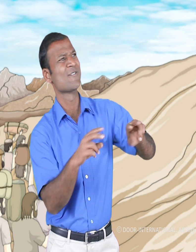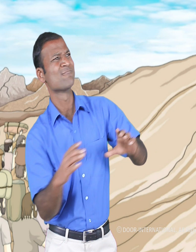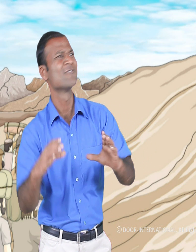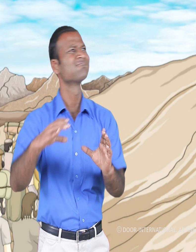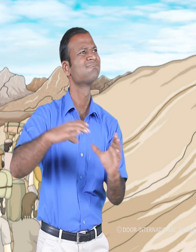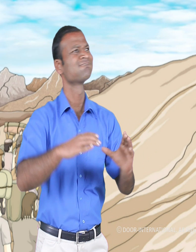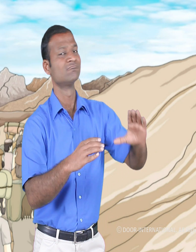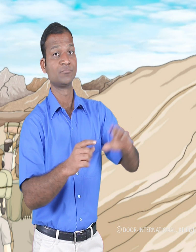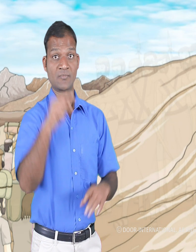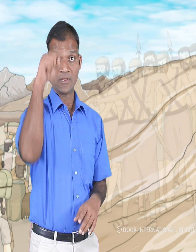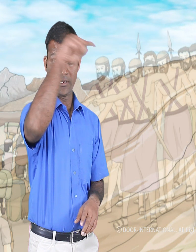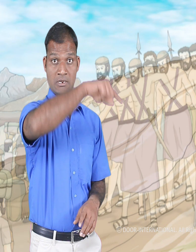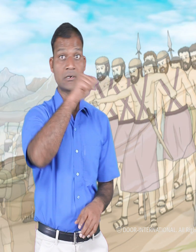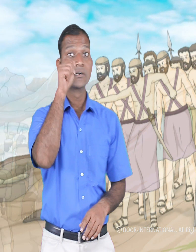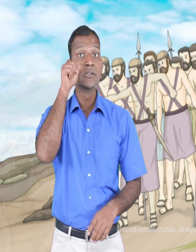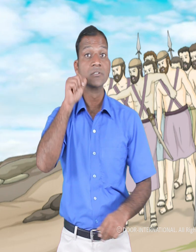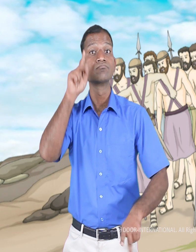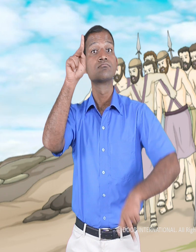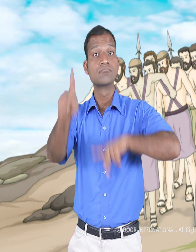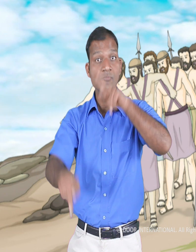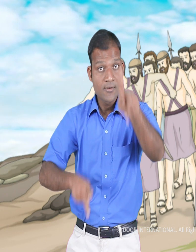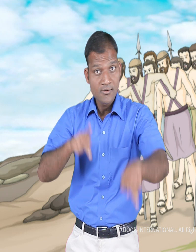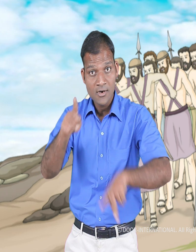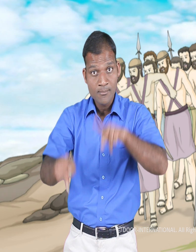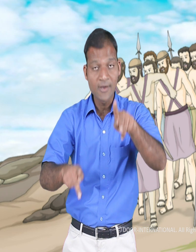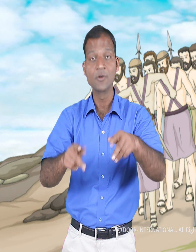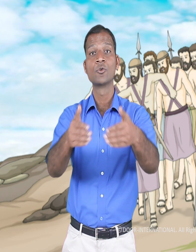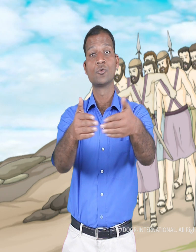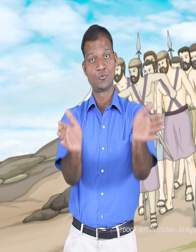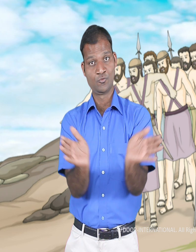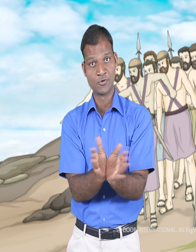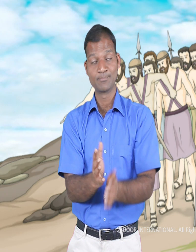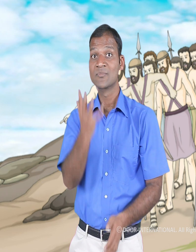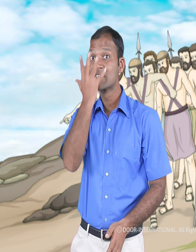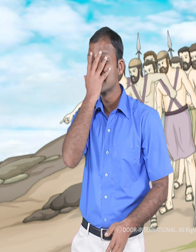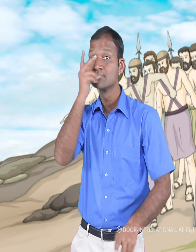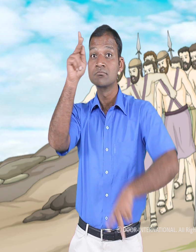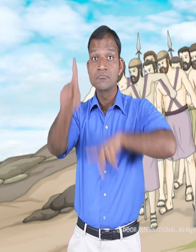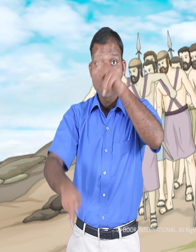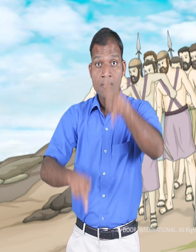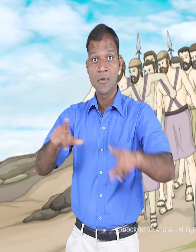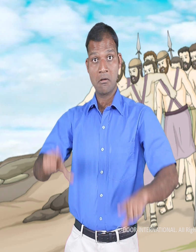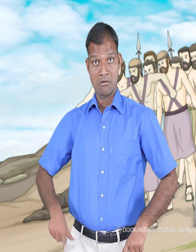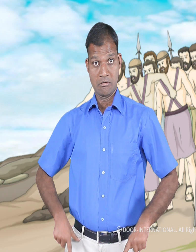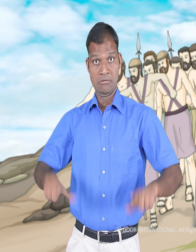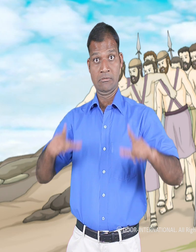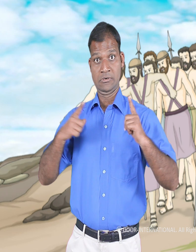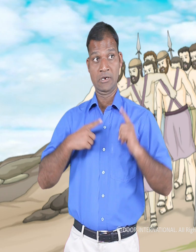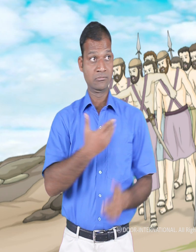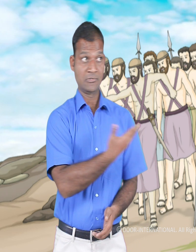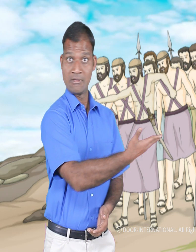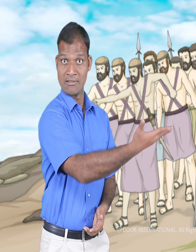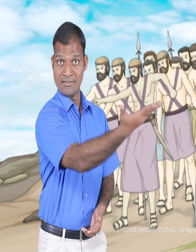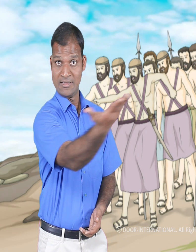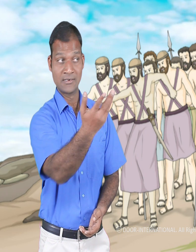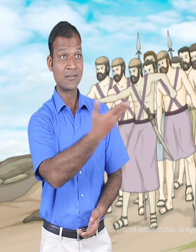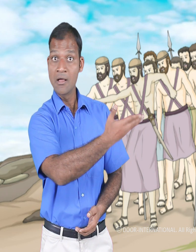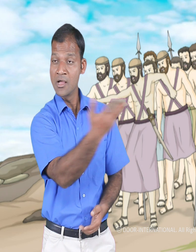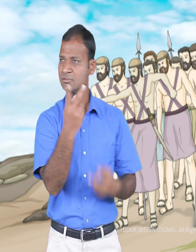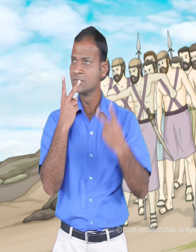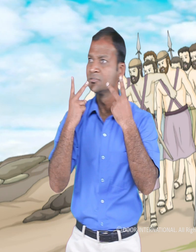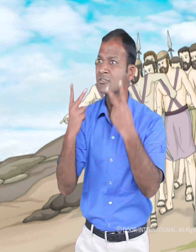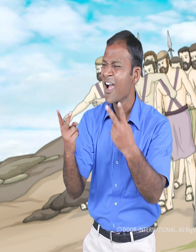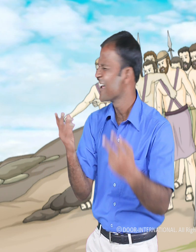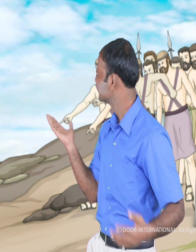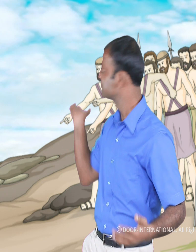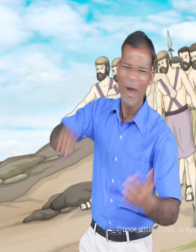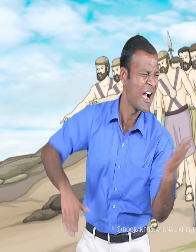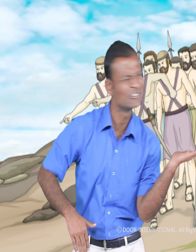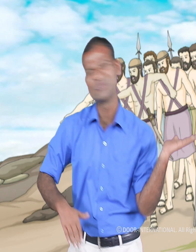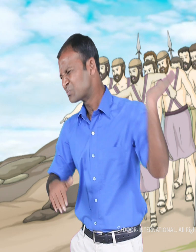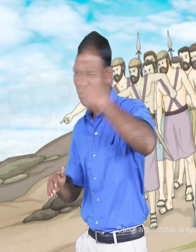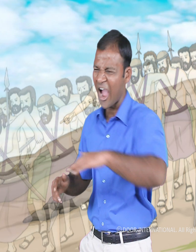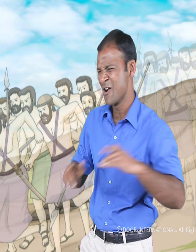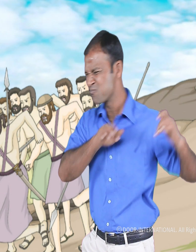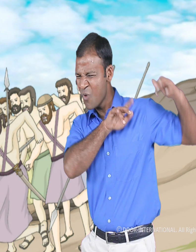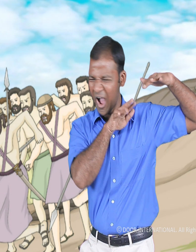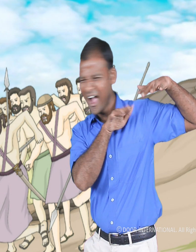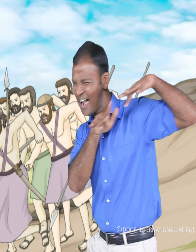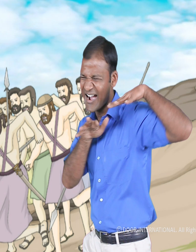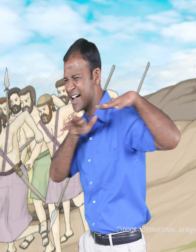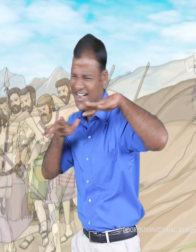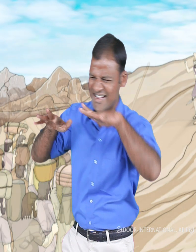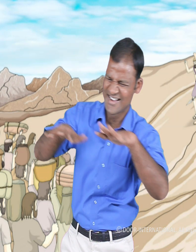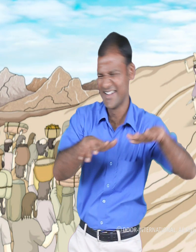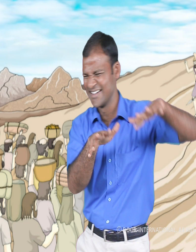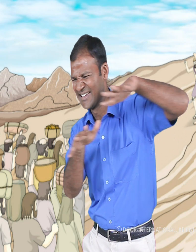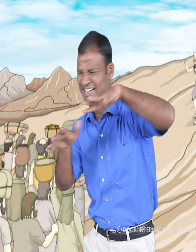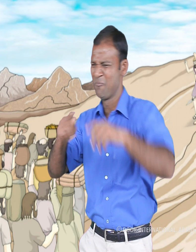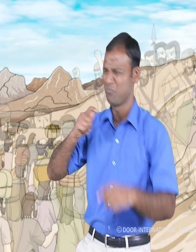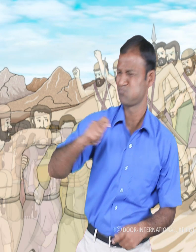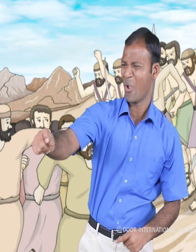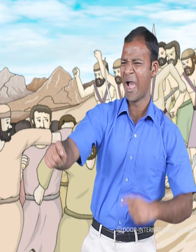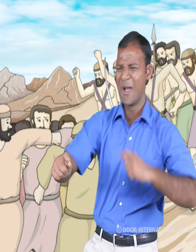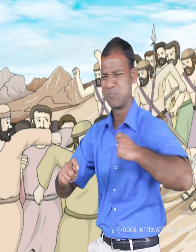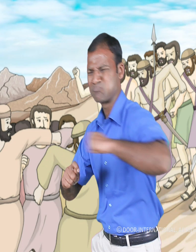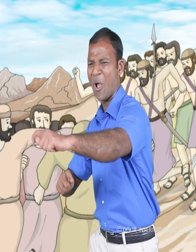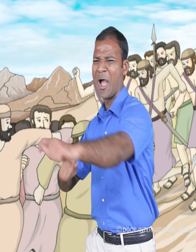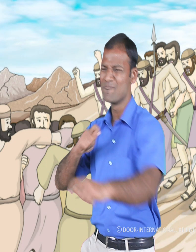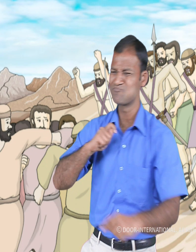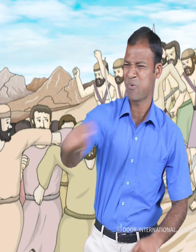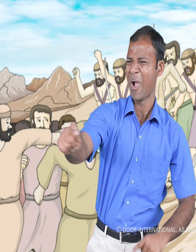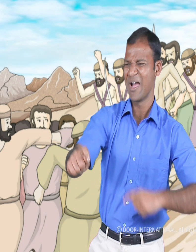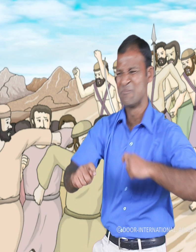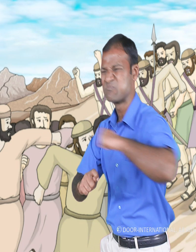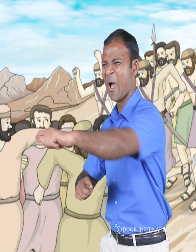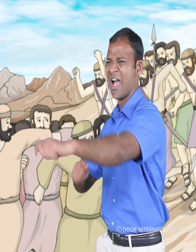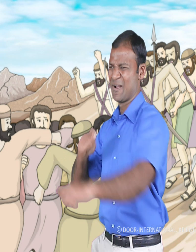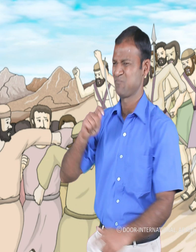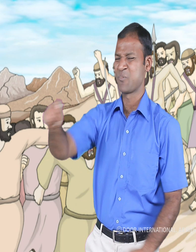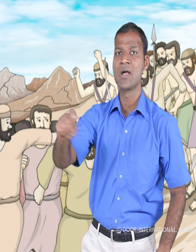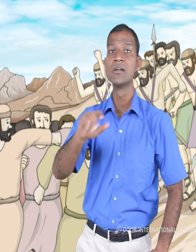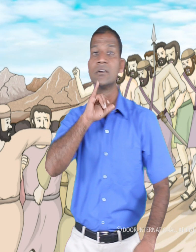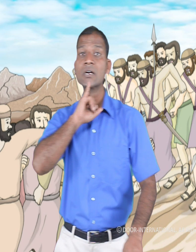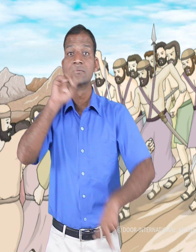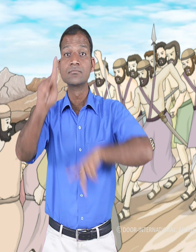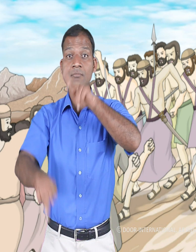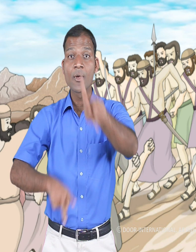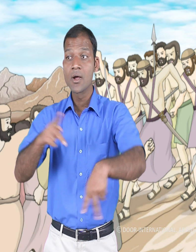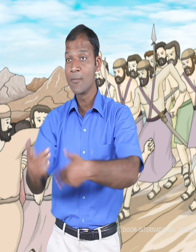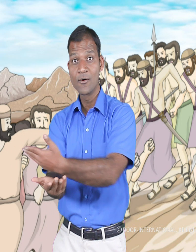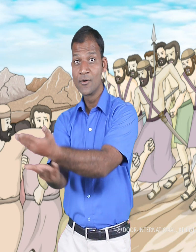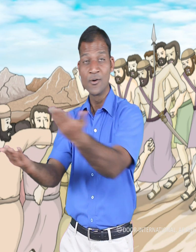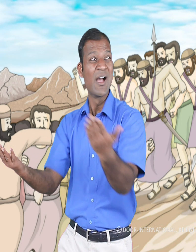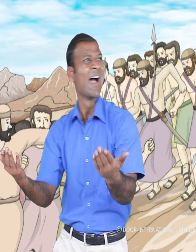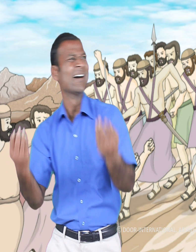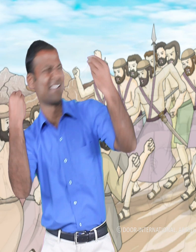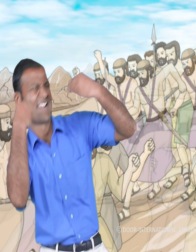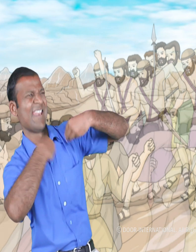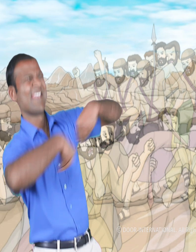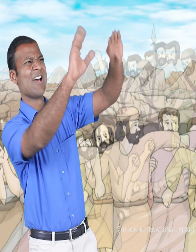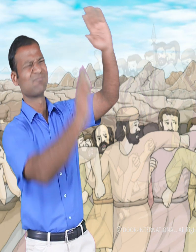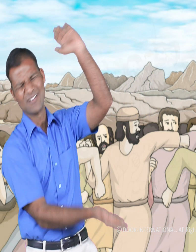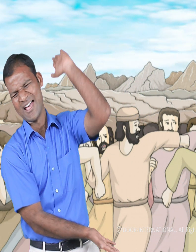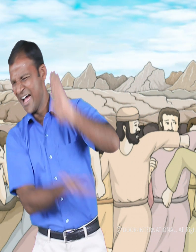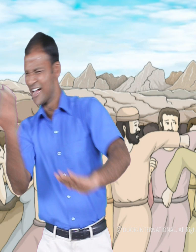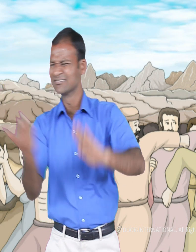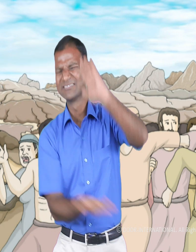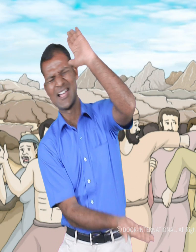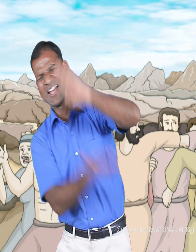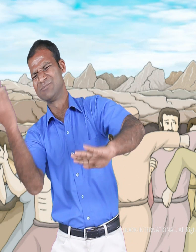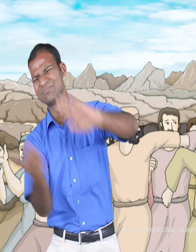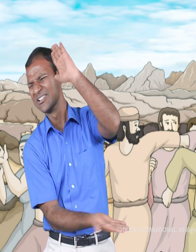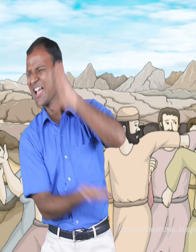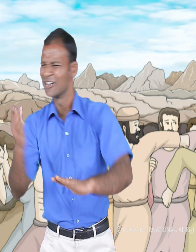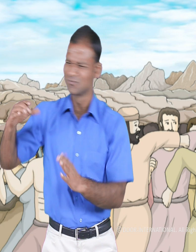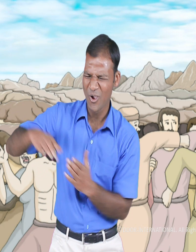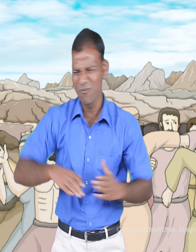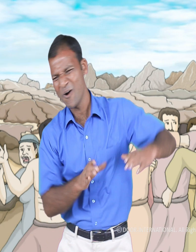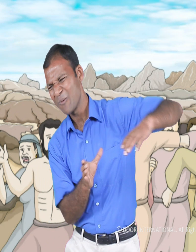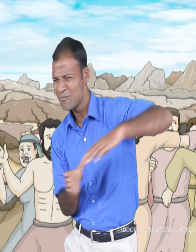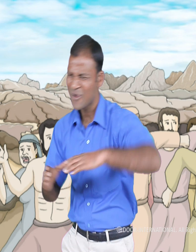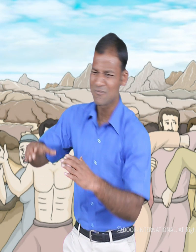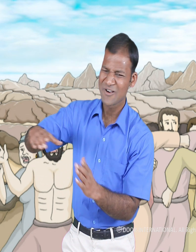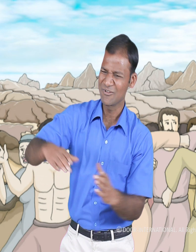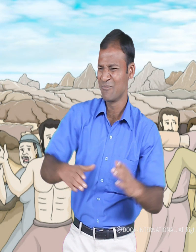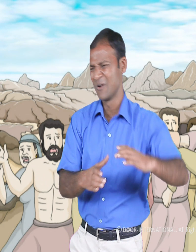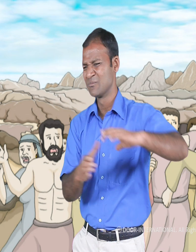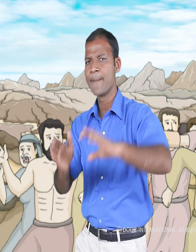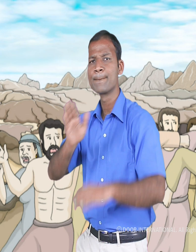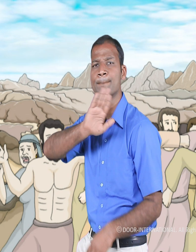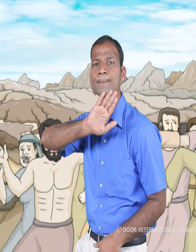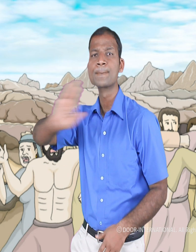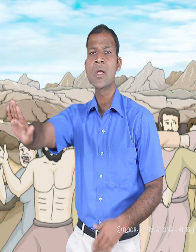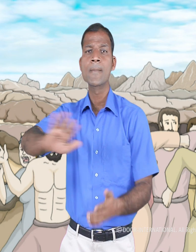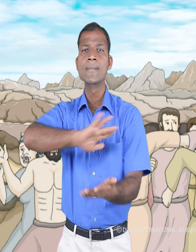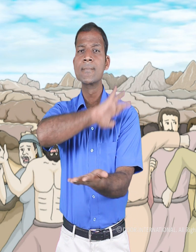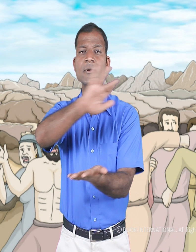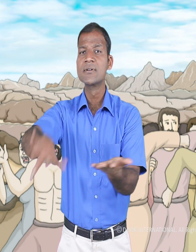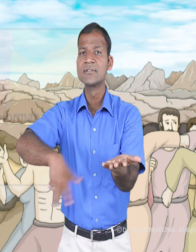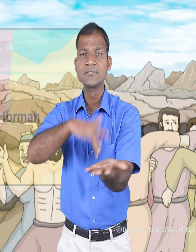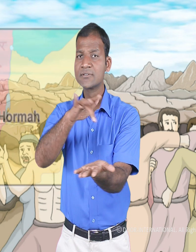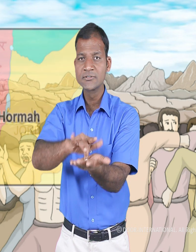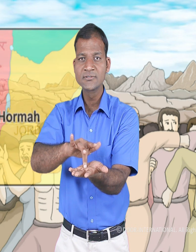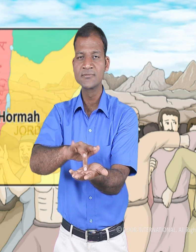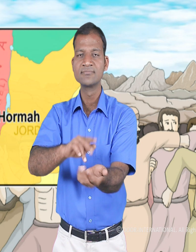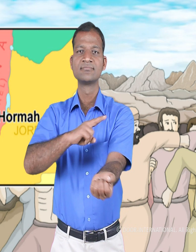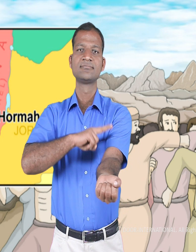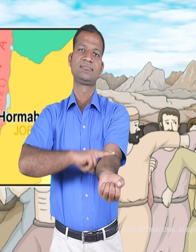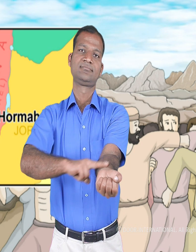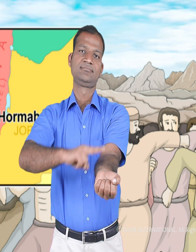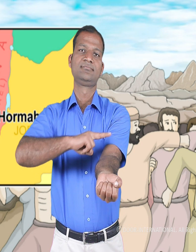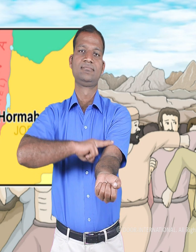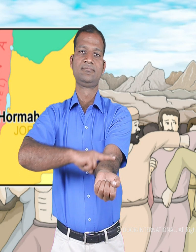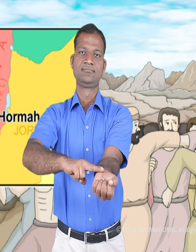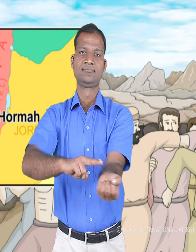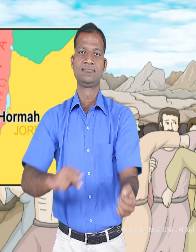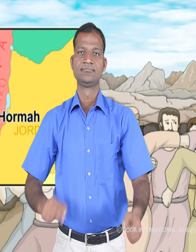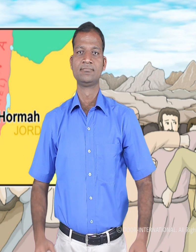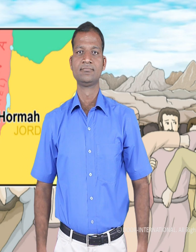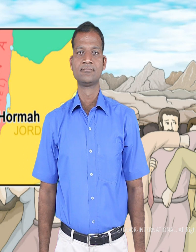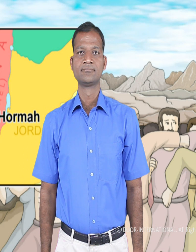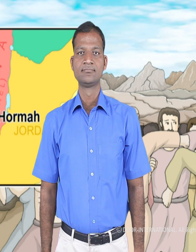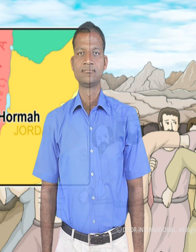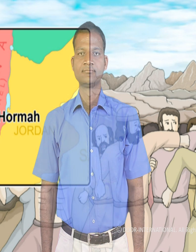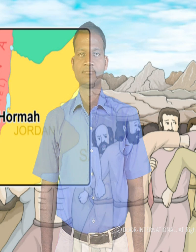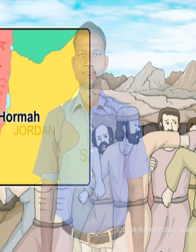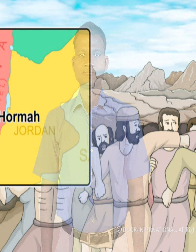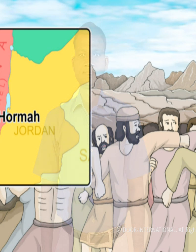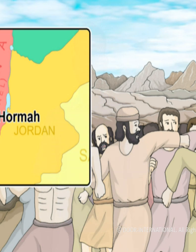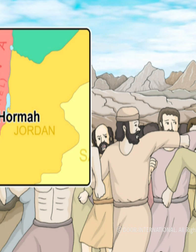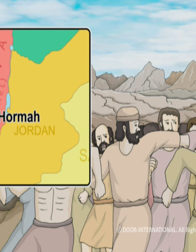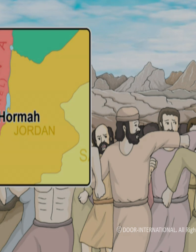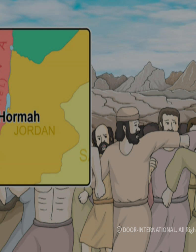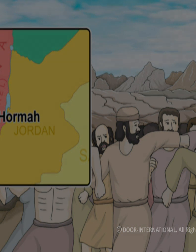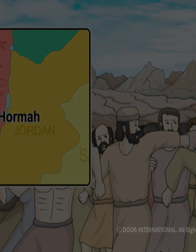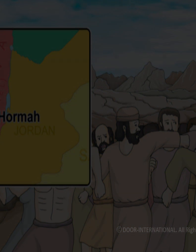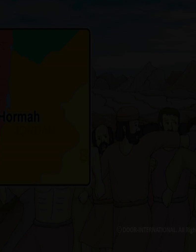Then the Amalekites and Canaanites who lived in that part of the hill country came down, attacked them, and routed them all the way to Hormah.